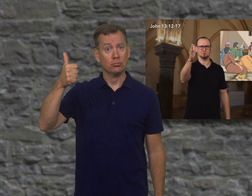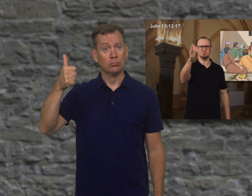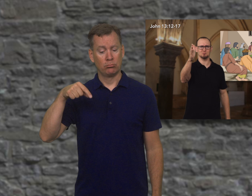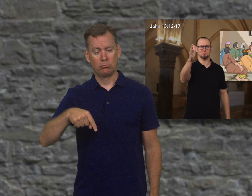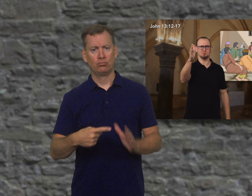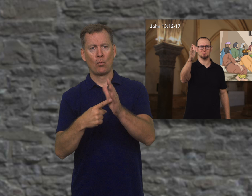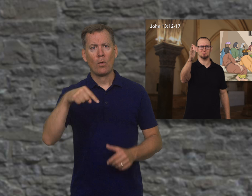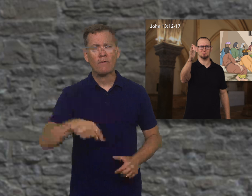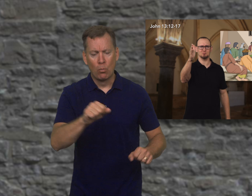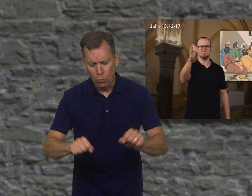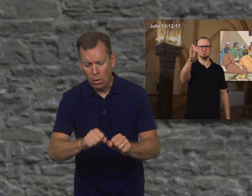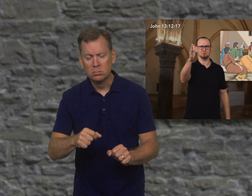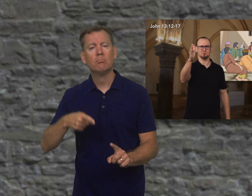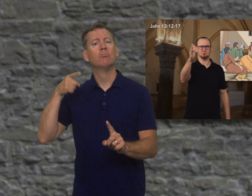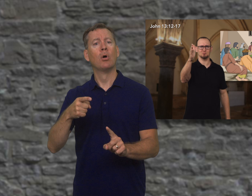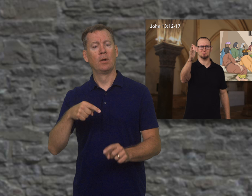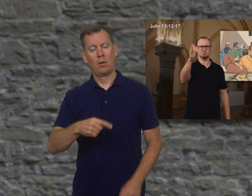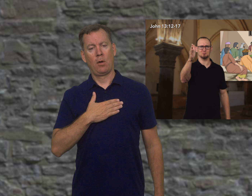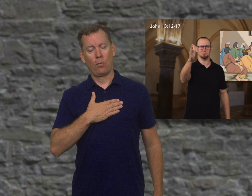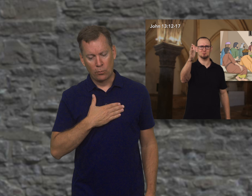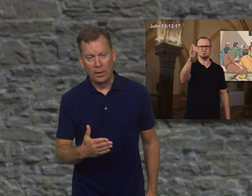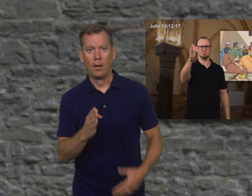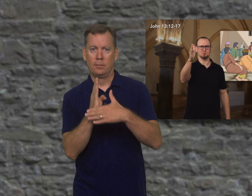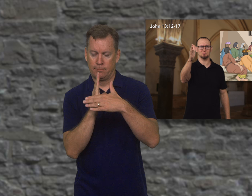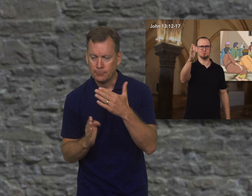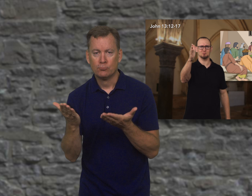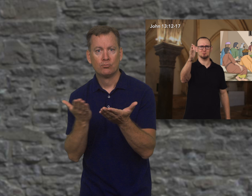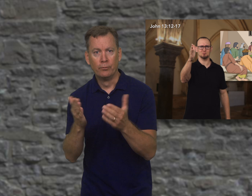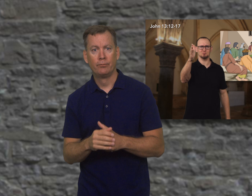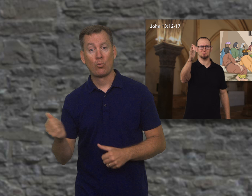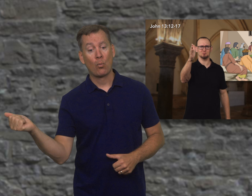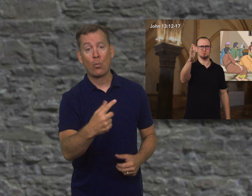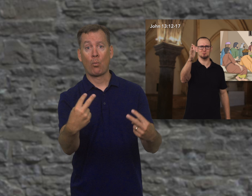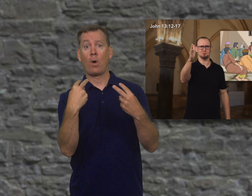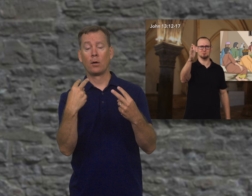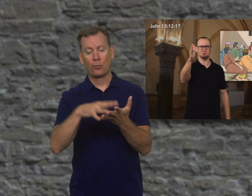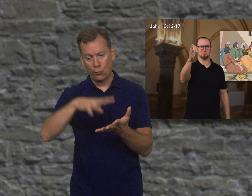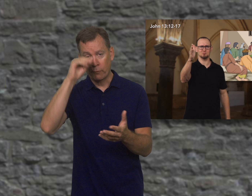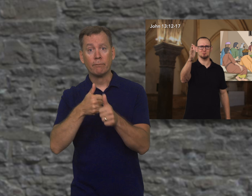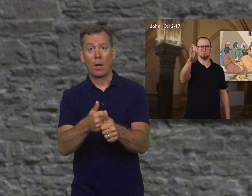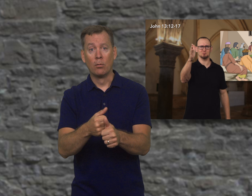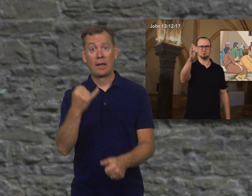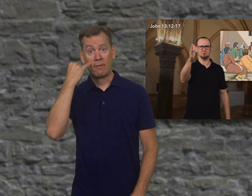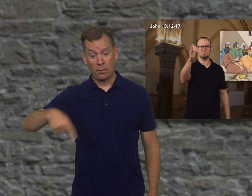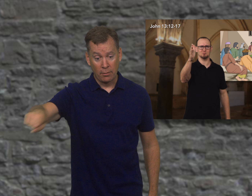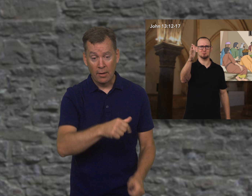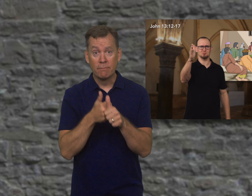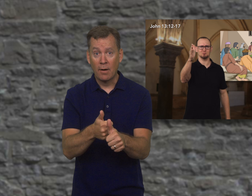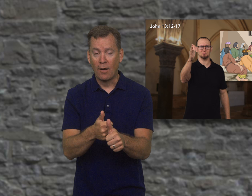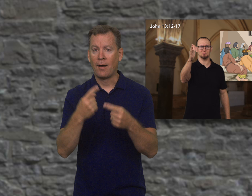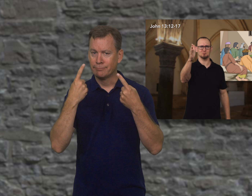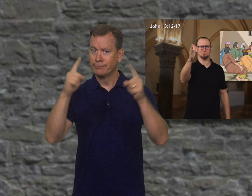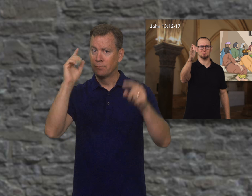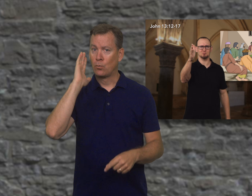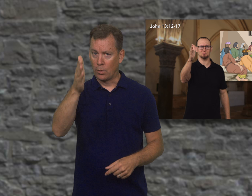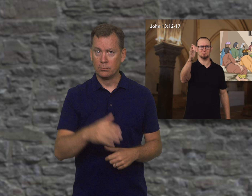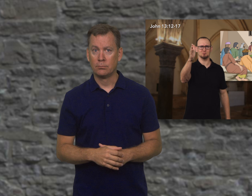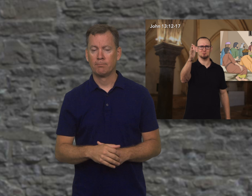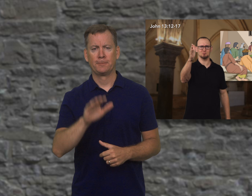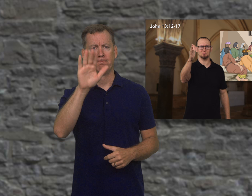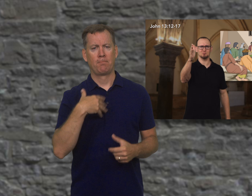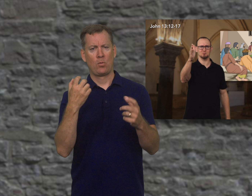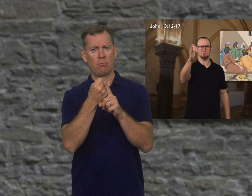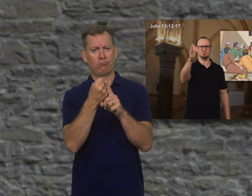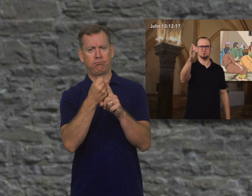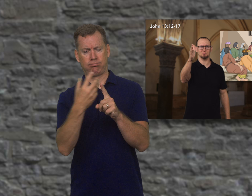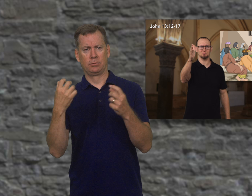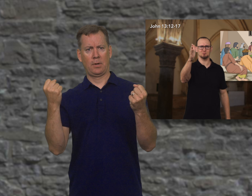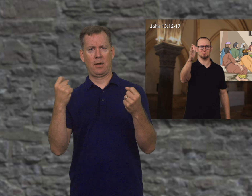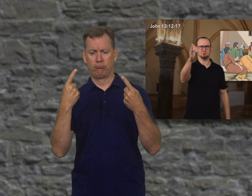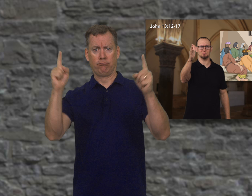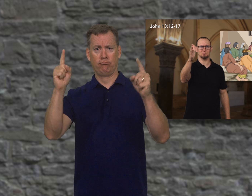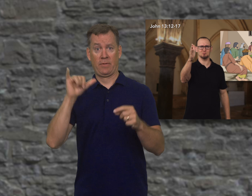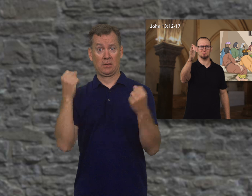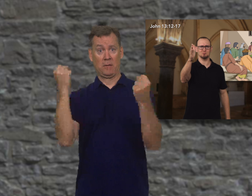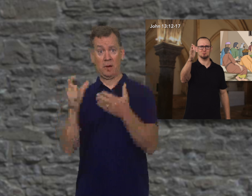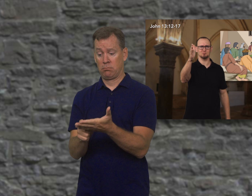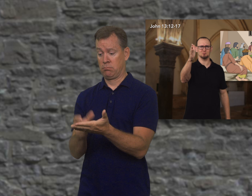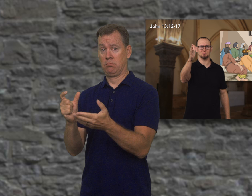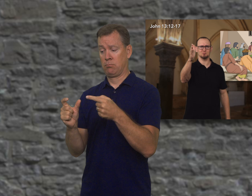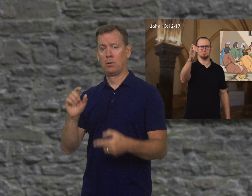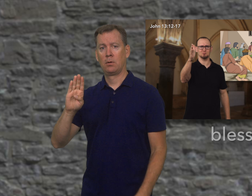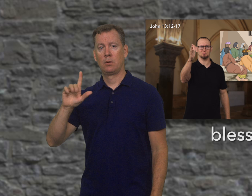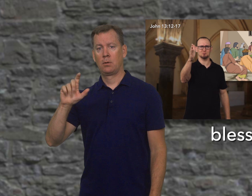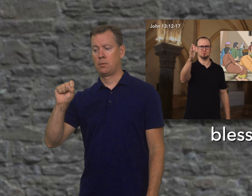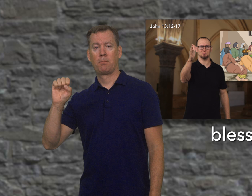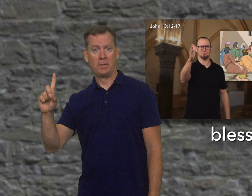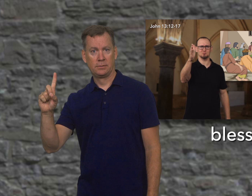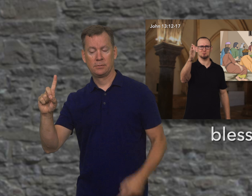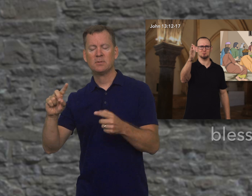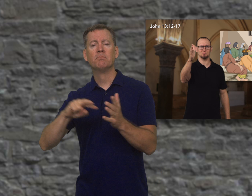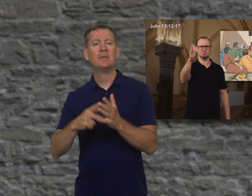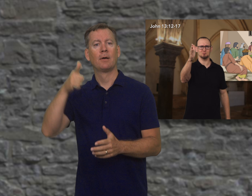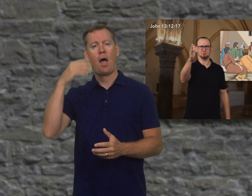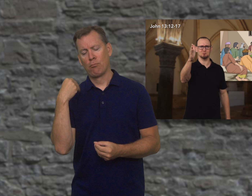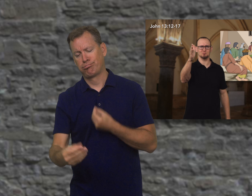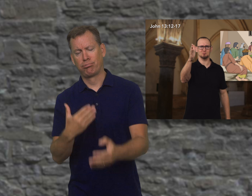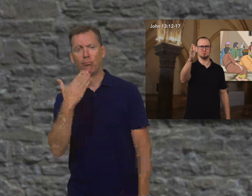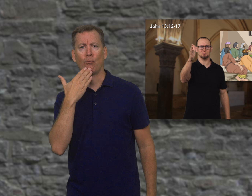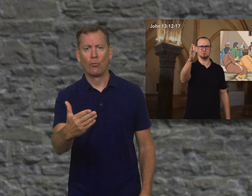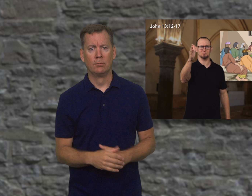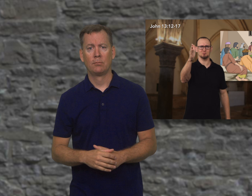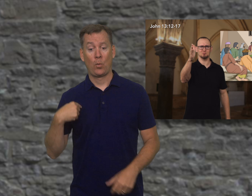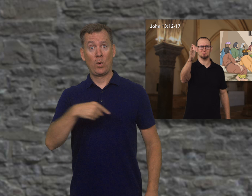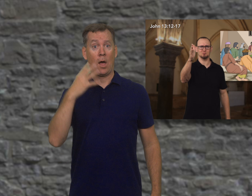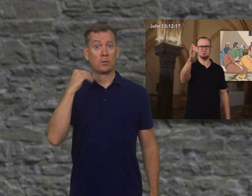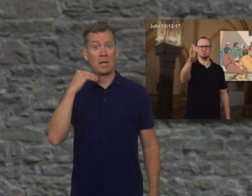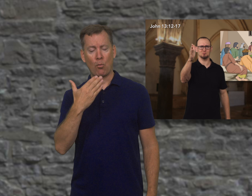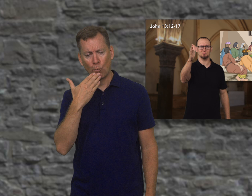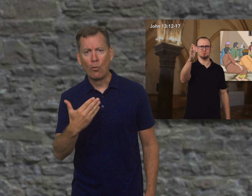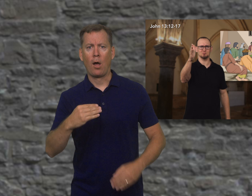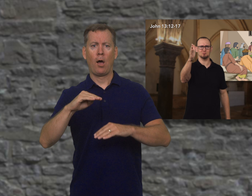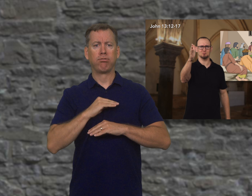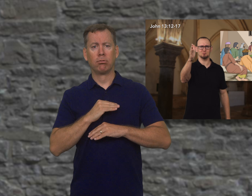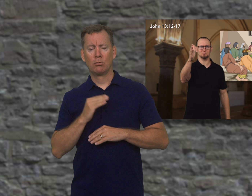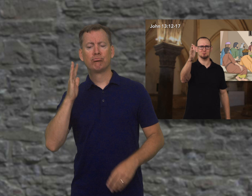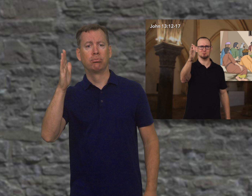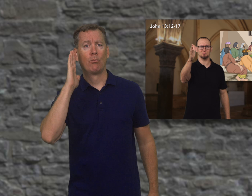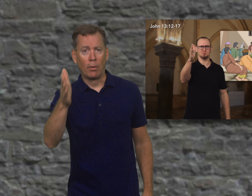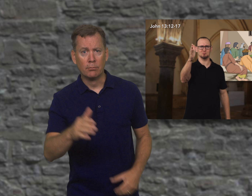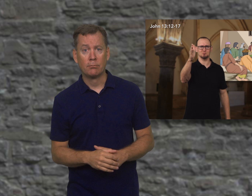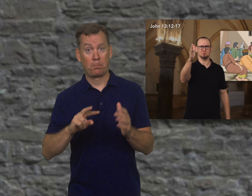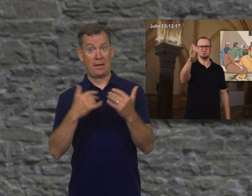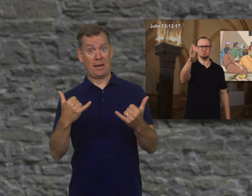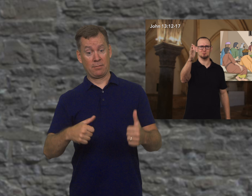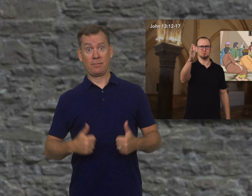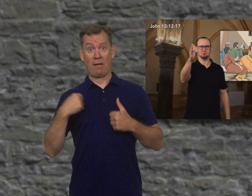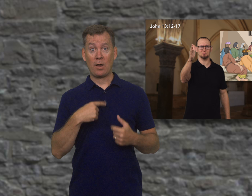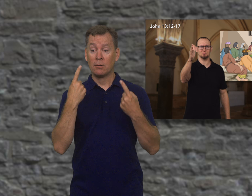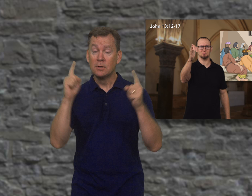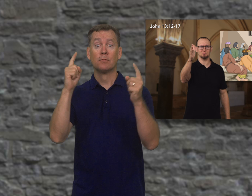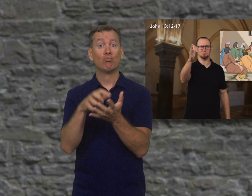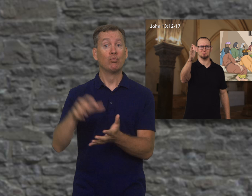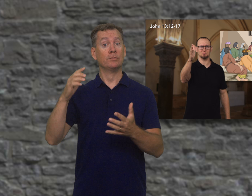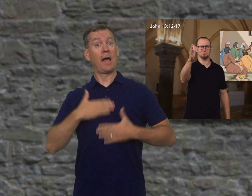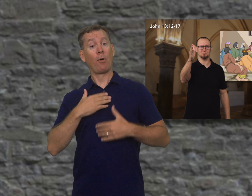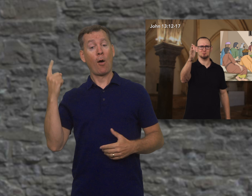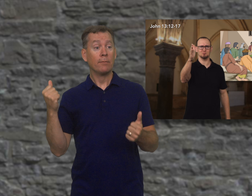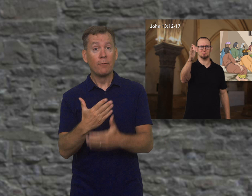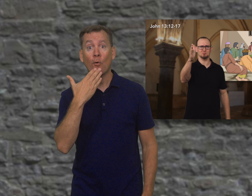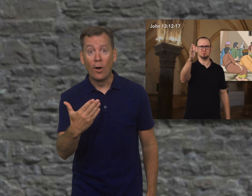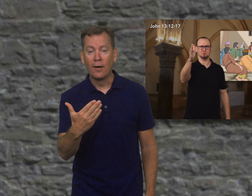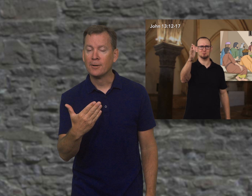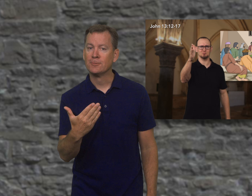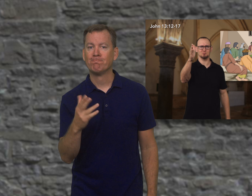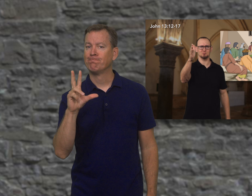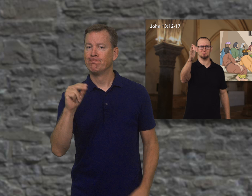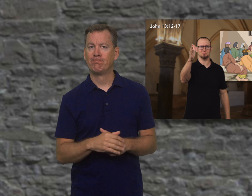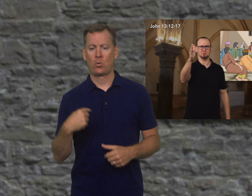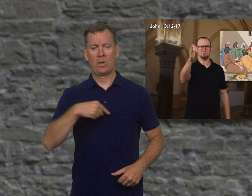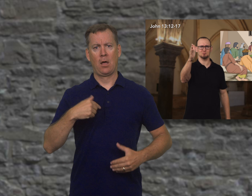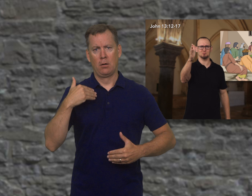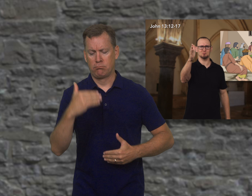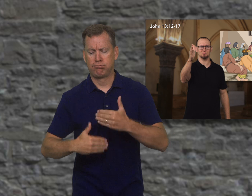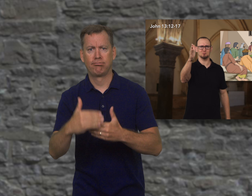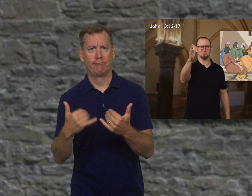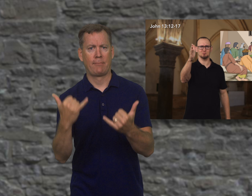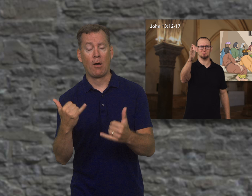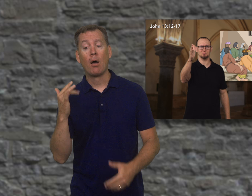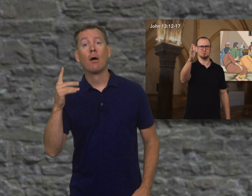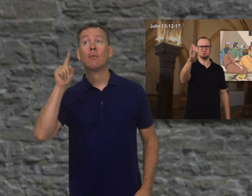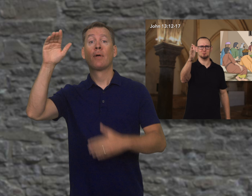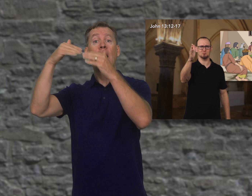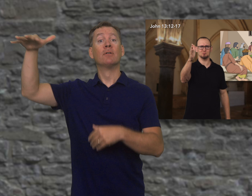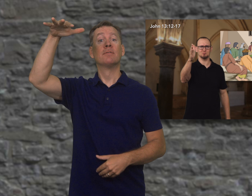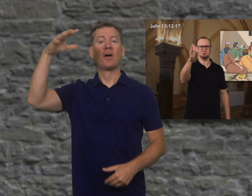Truly, truly, I tell you, no servant is greater than his master, nor is a messenger greater than the one who sent him.